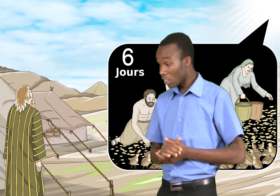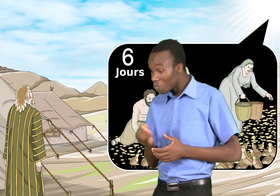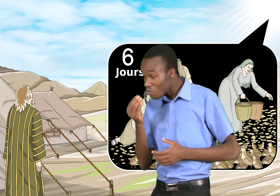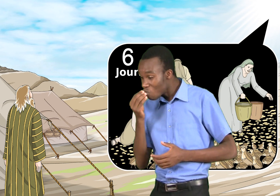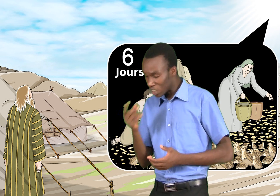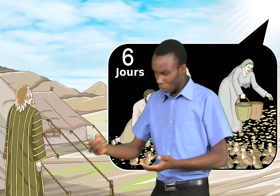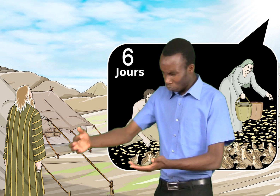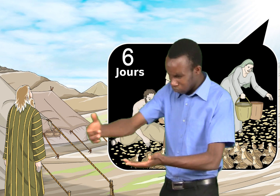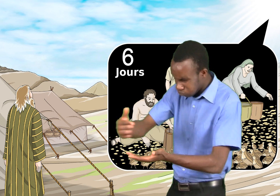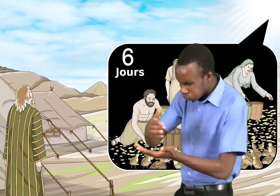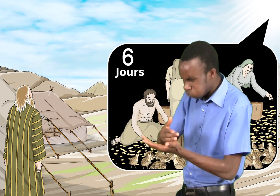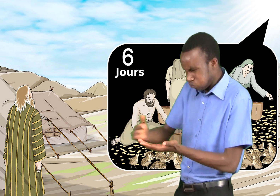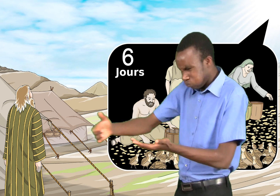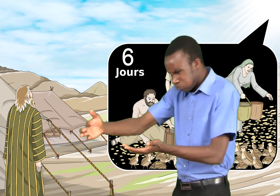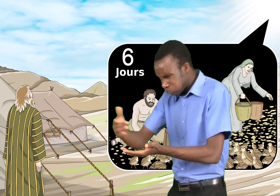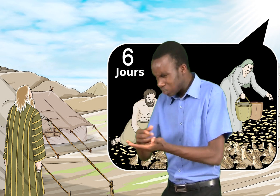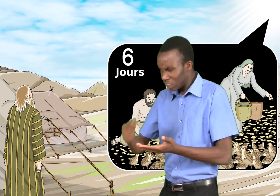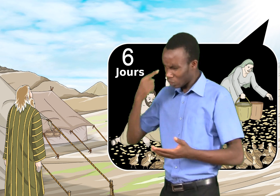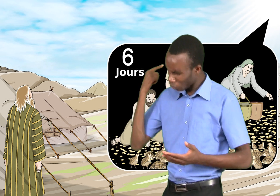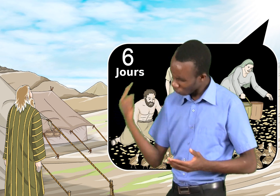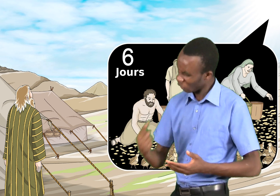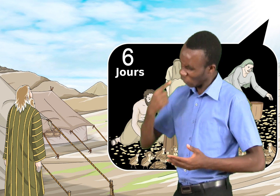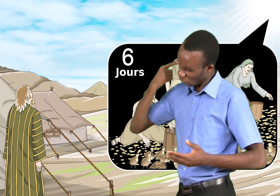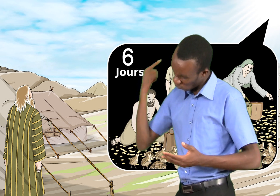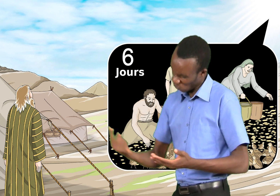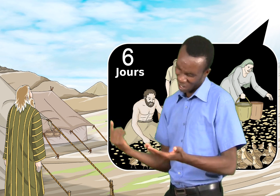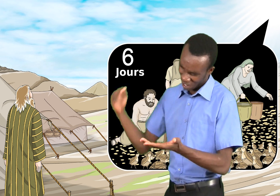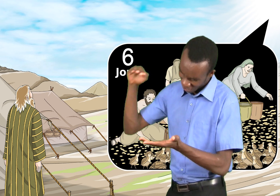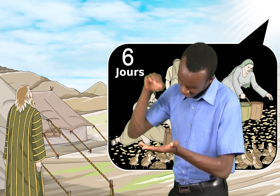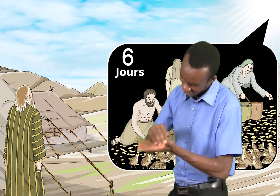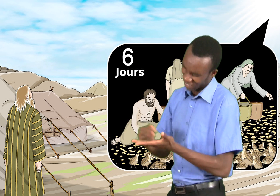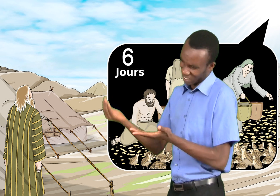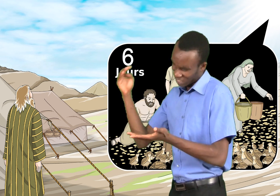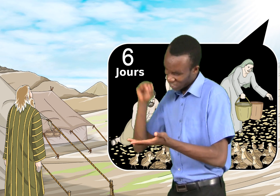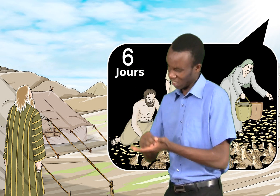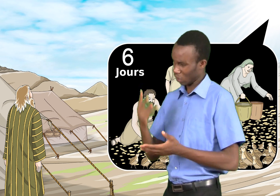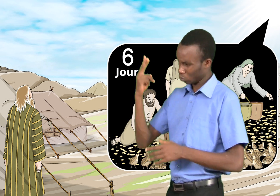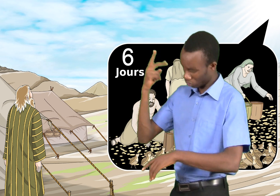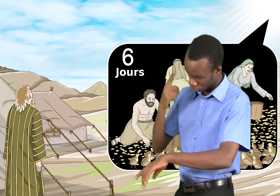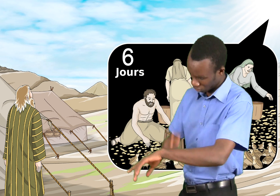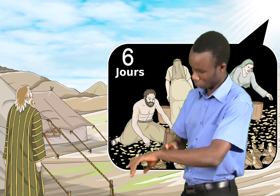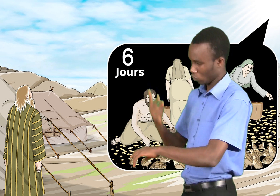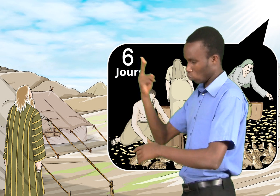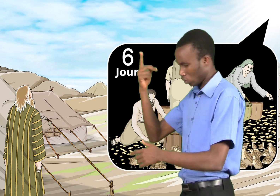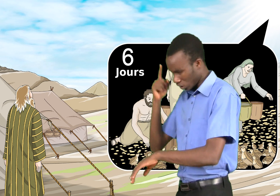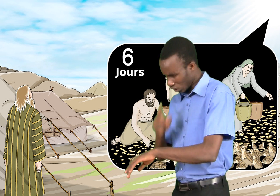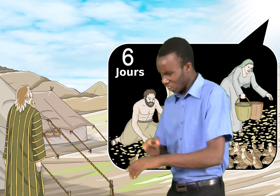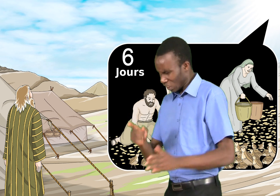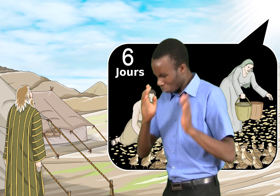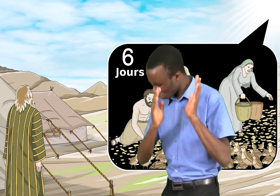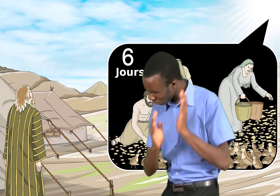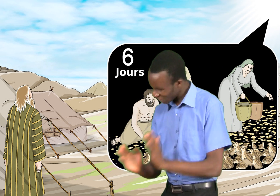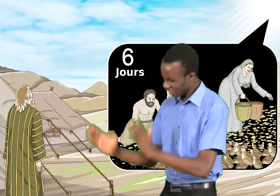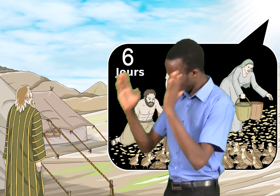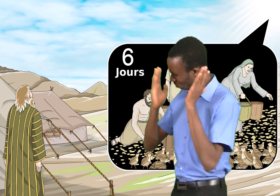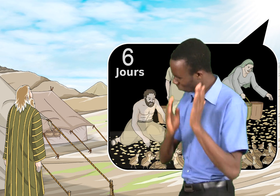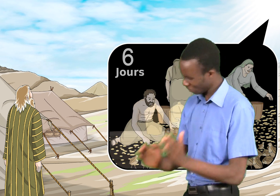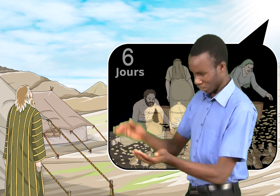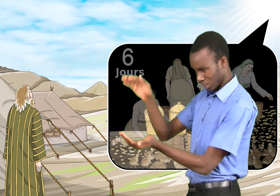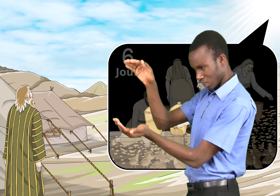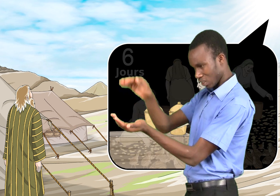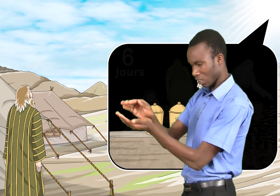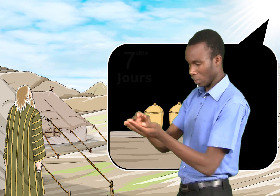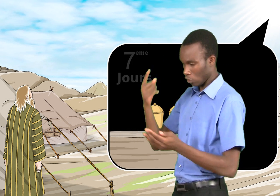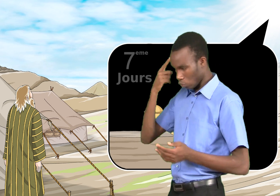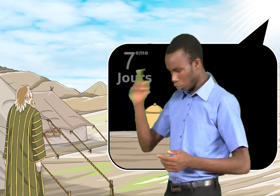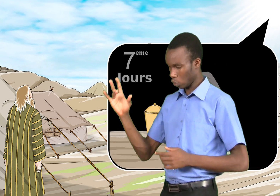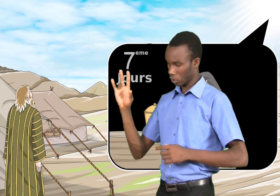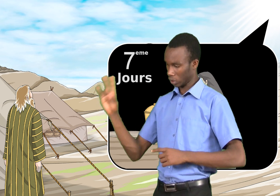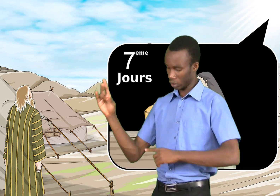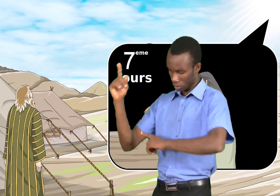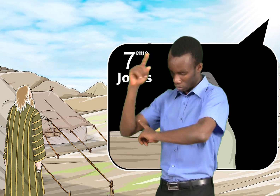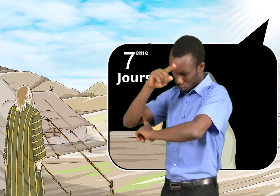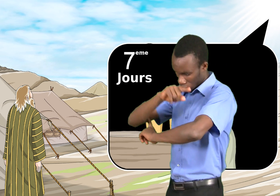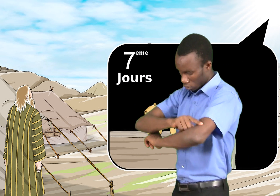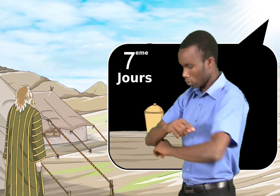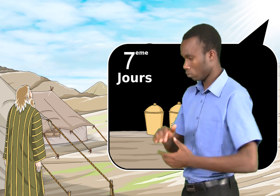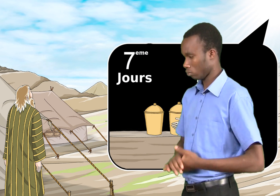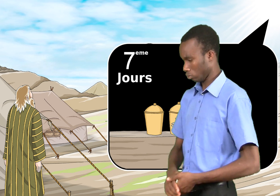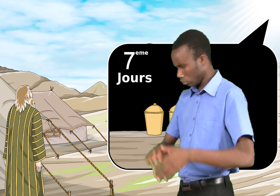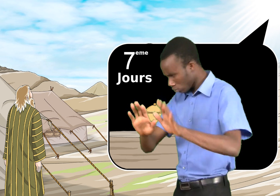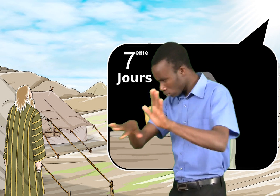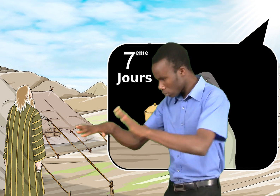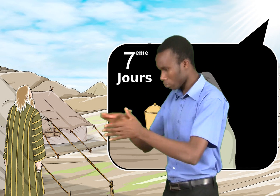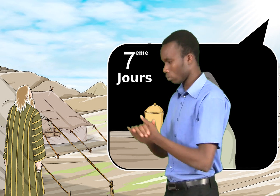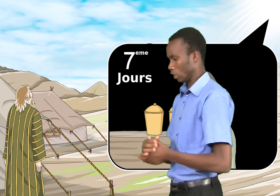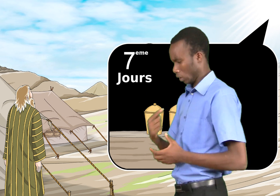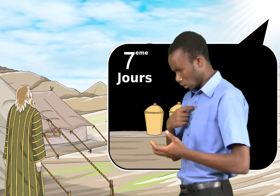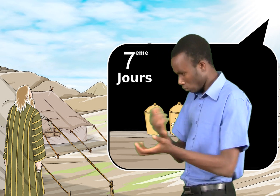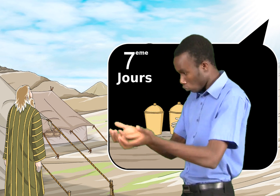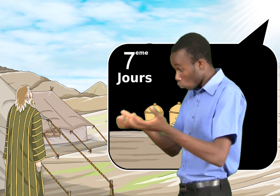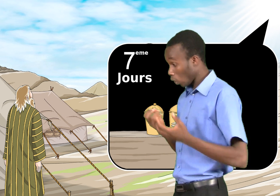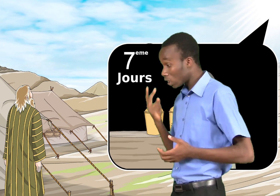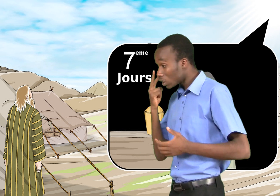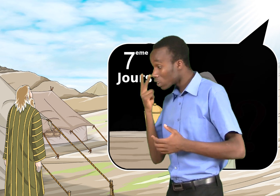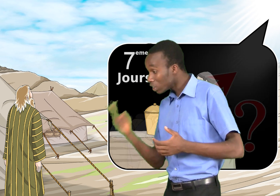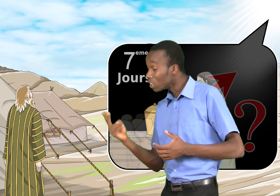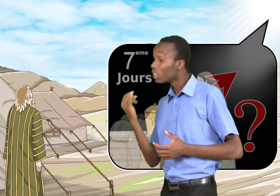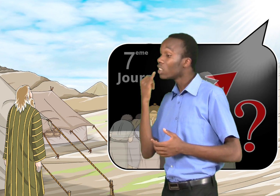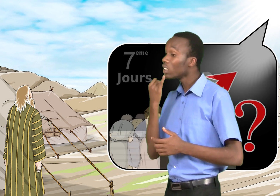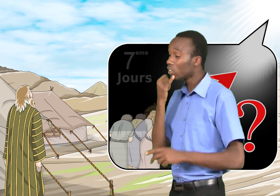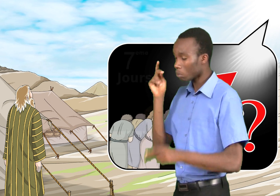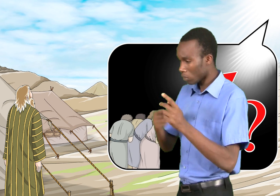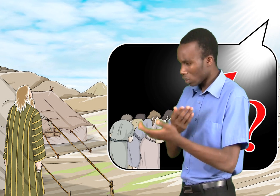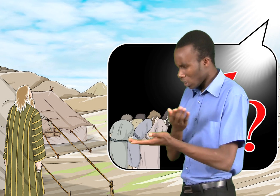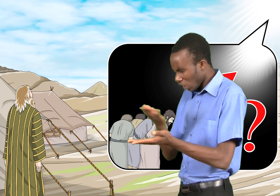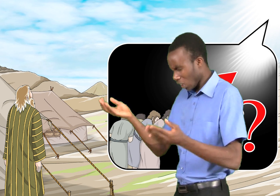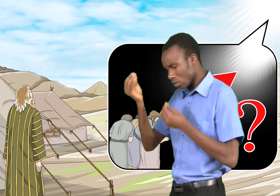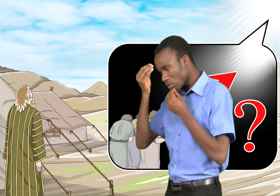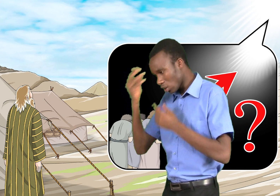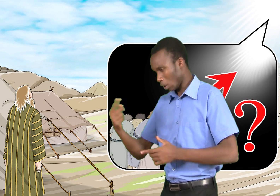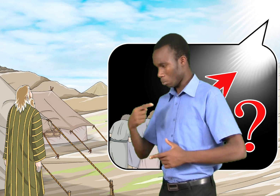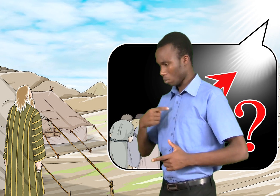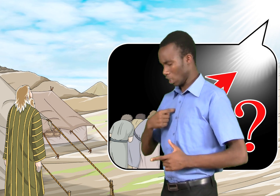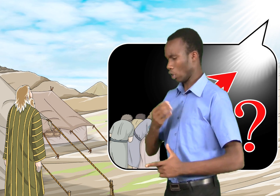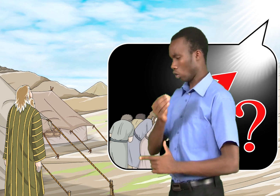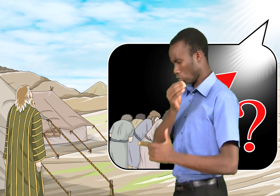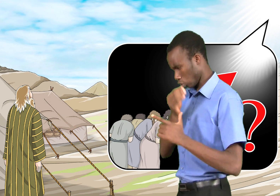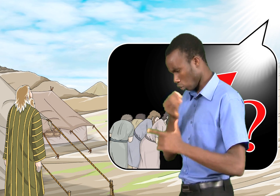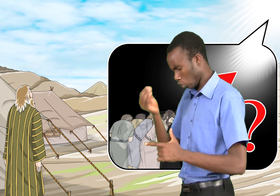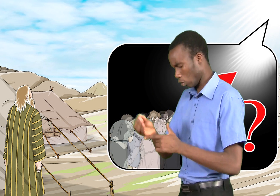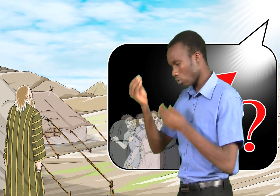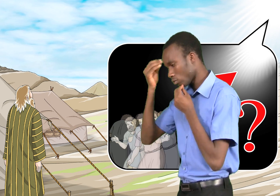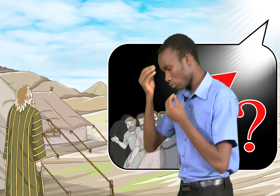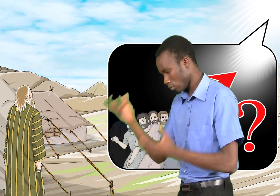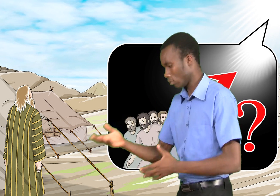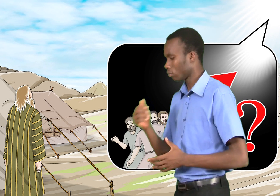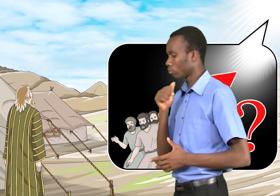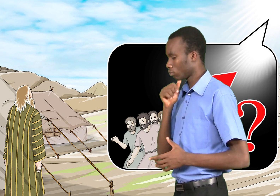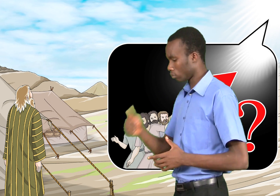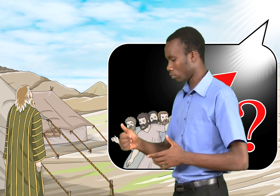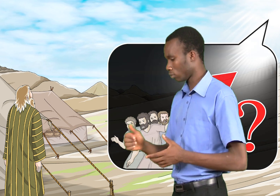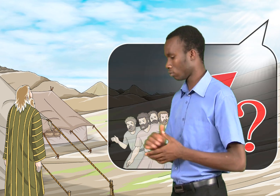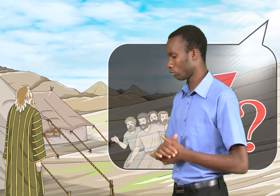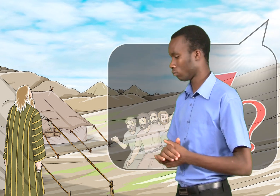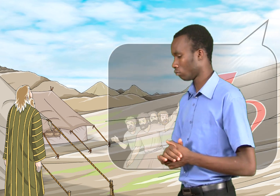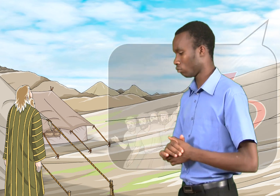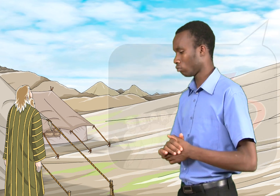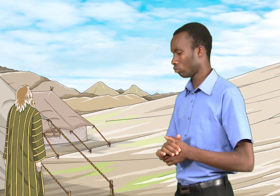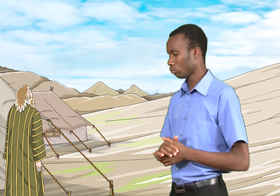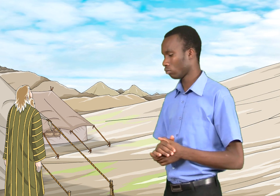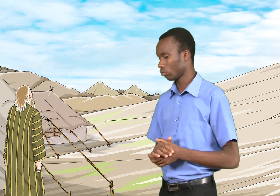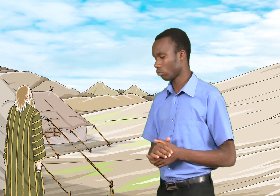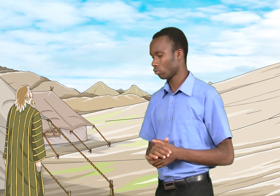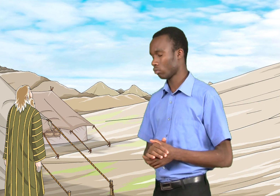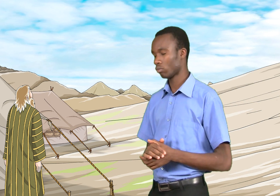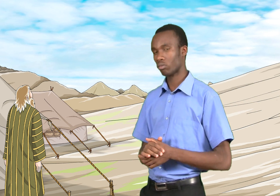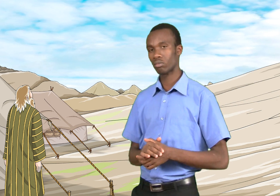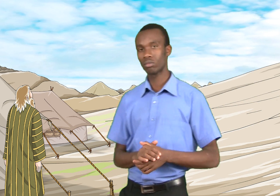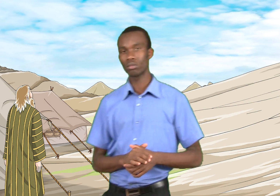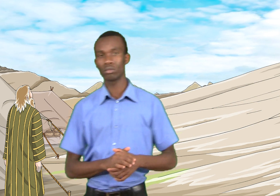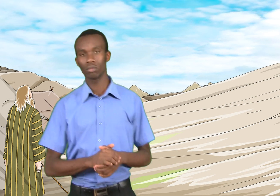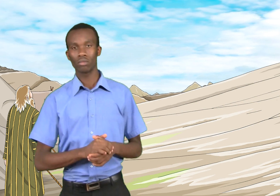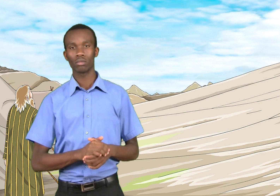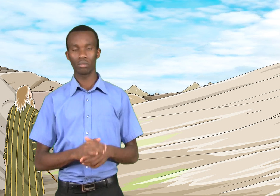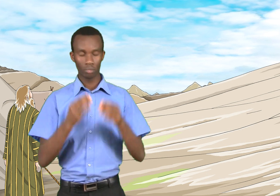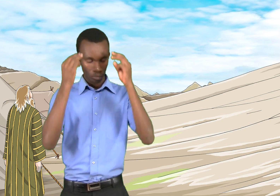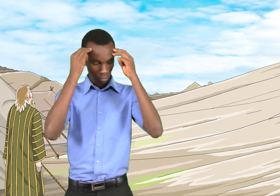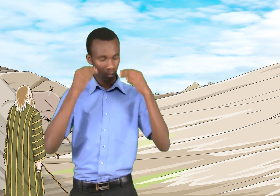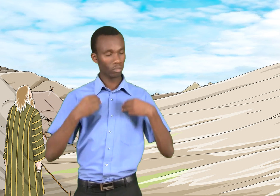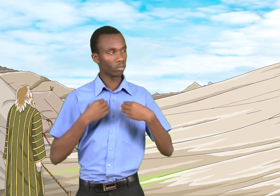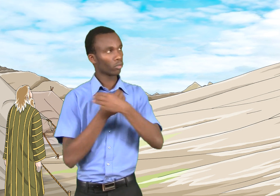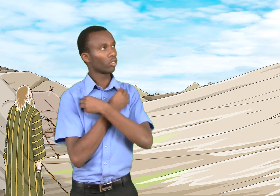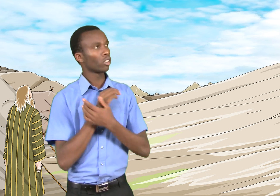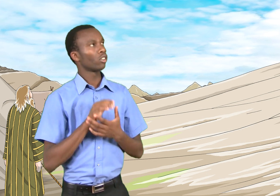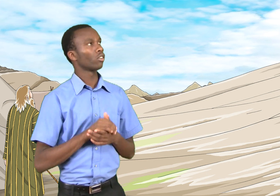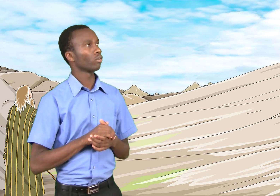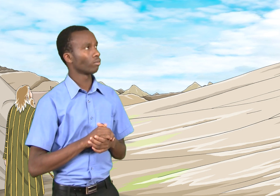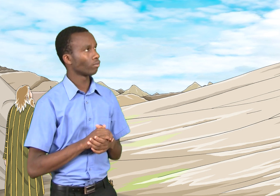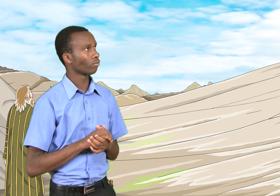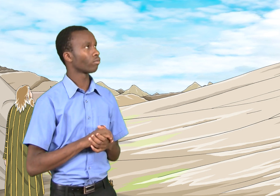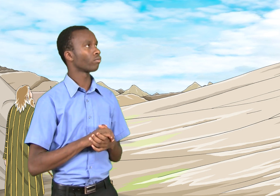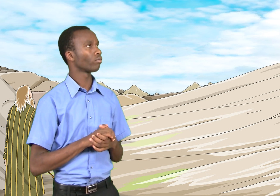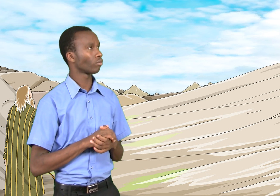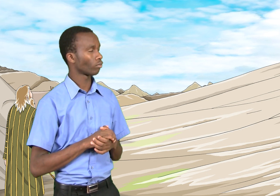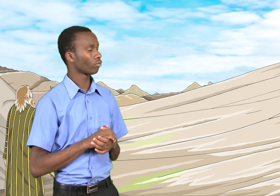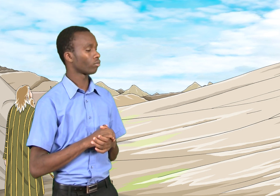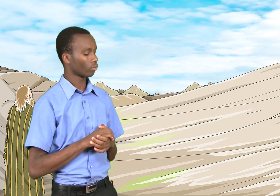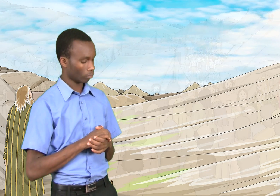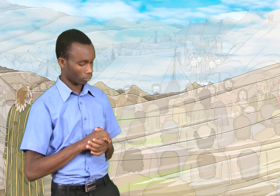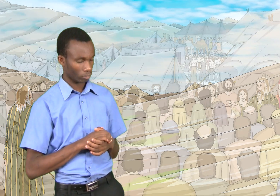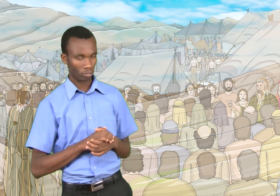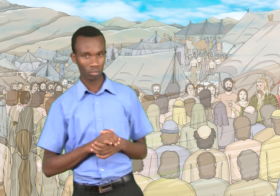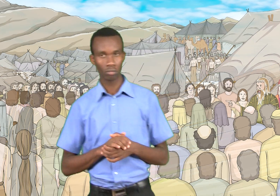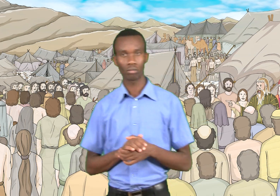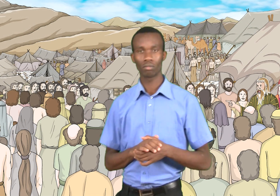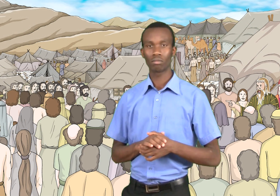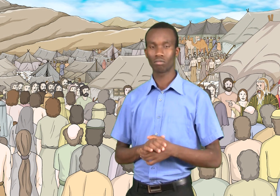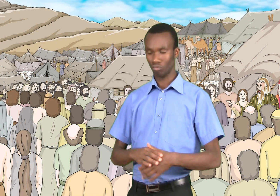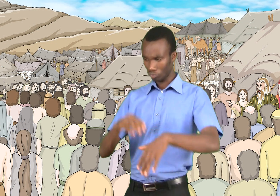Then on the sixth day, when they prepare what they bring in, it will be twice as much as they gather on the other days.”